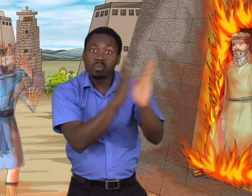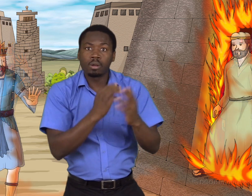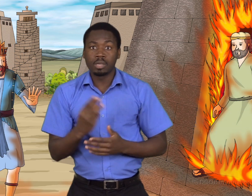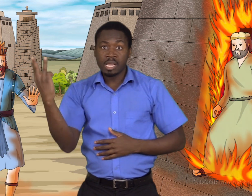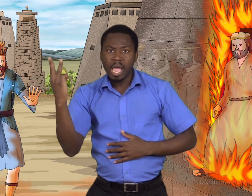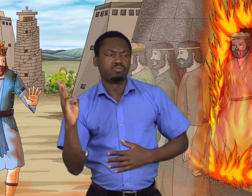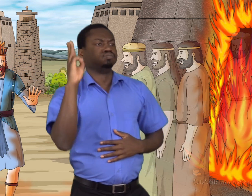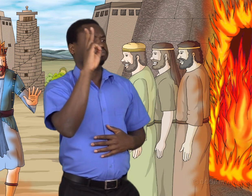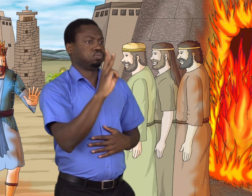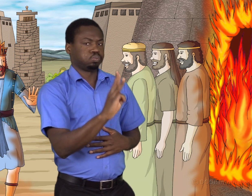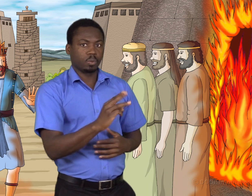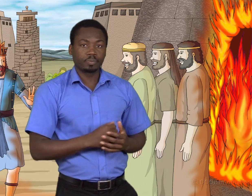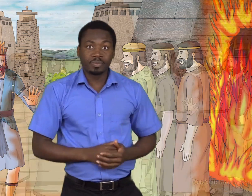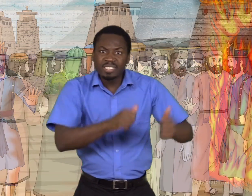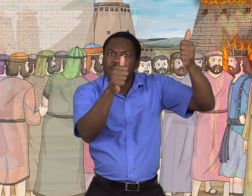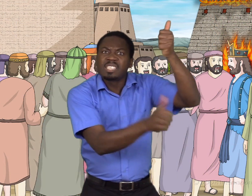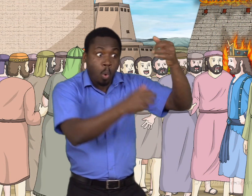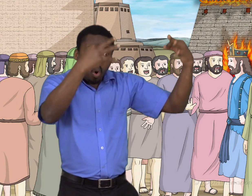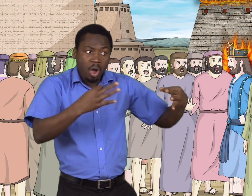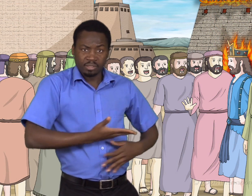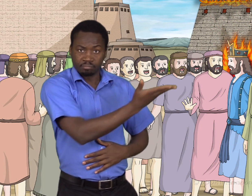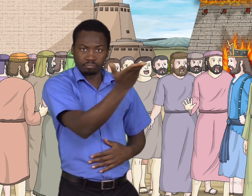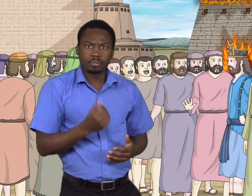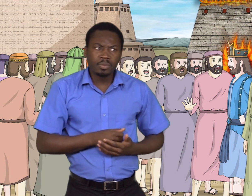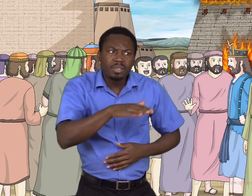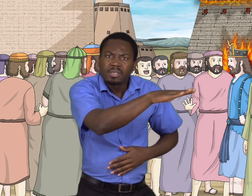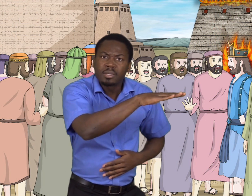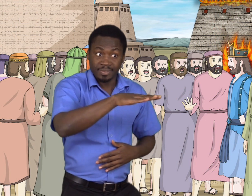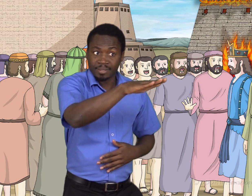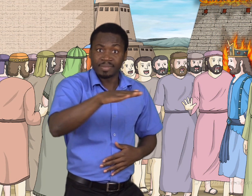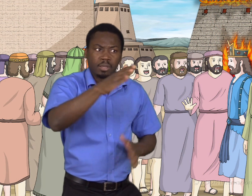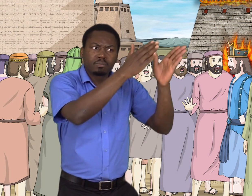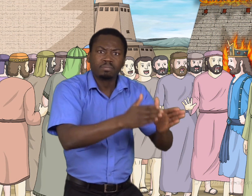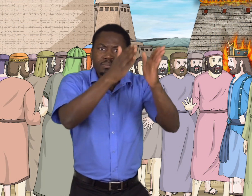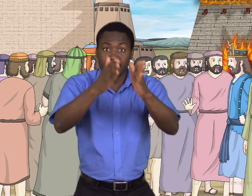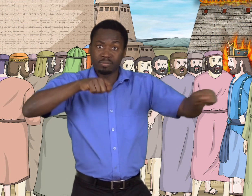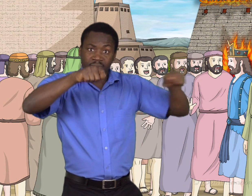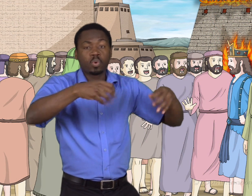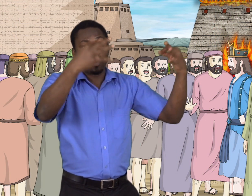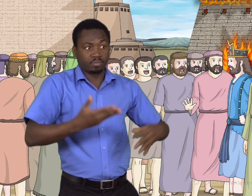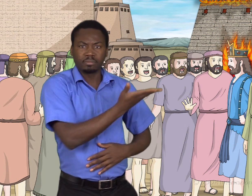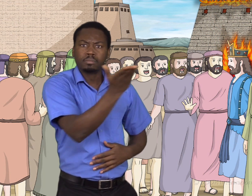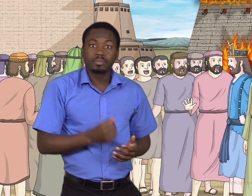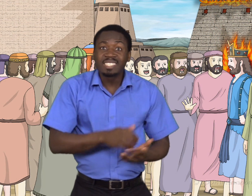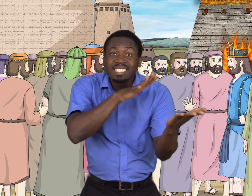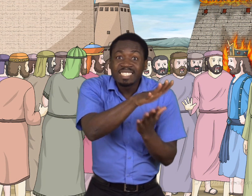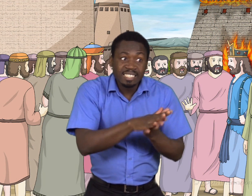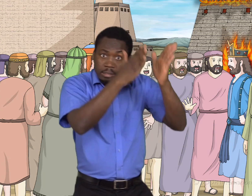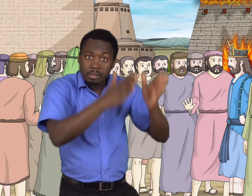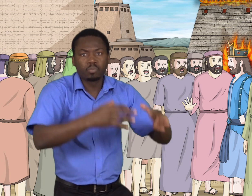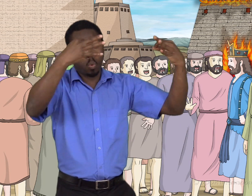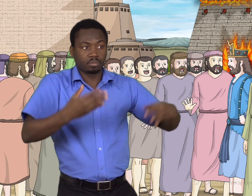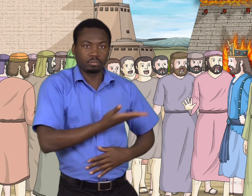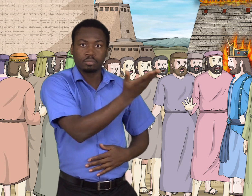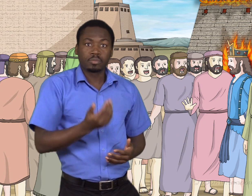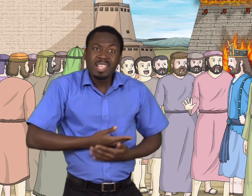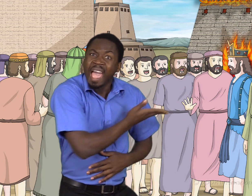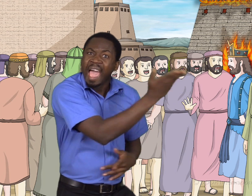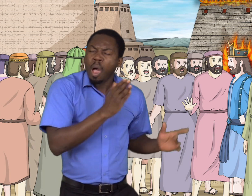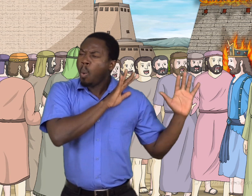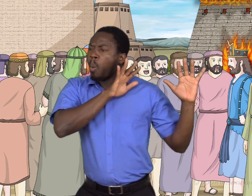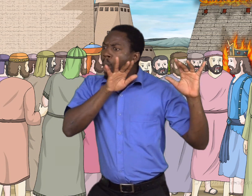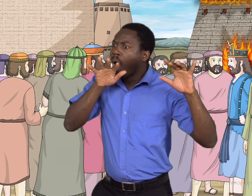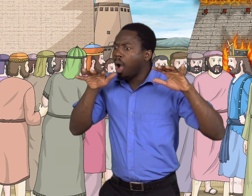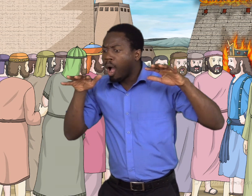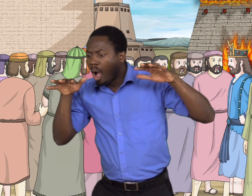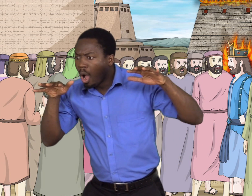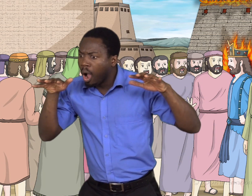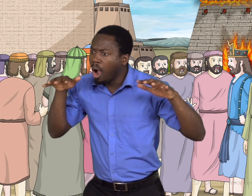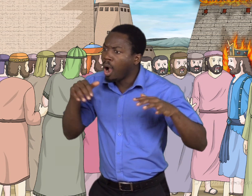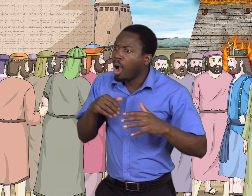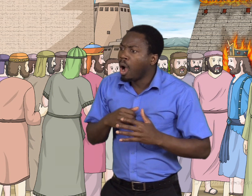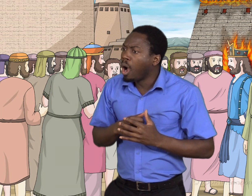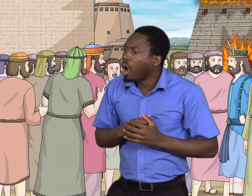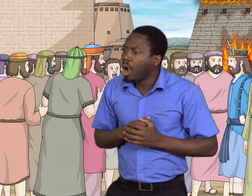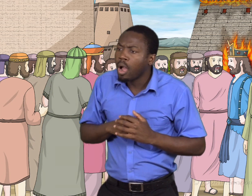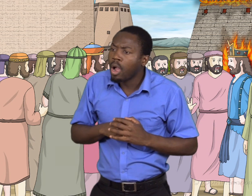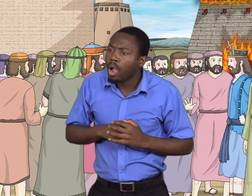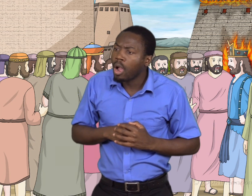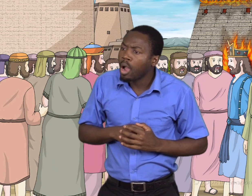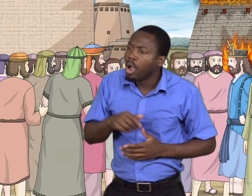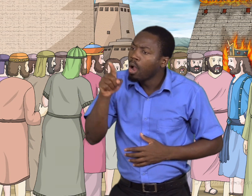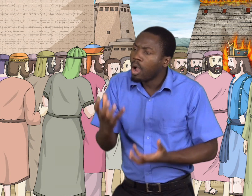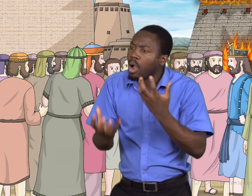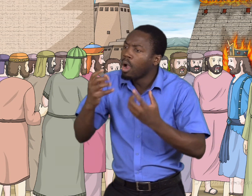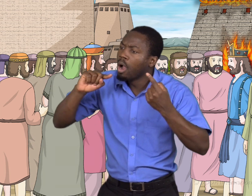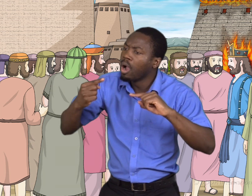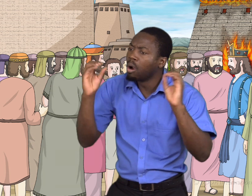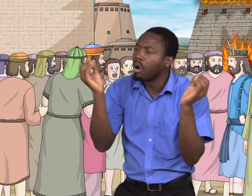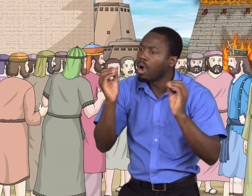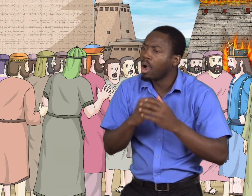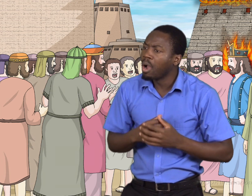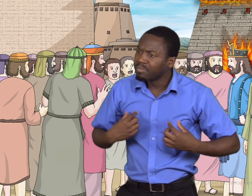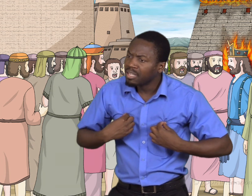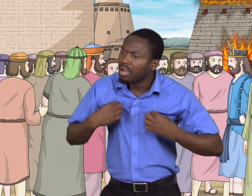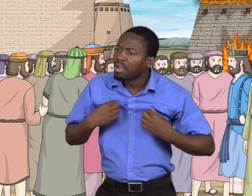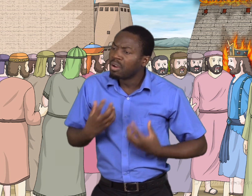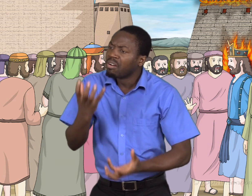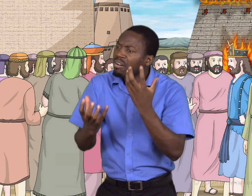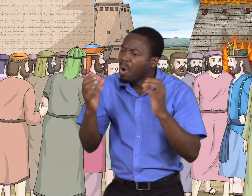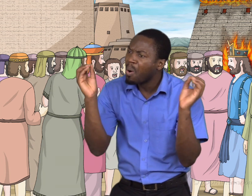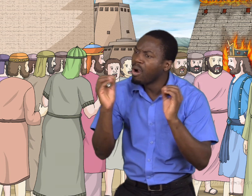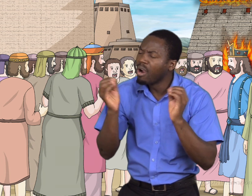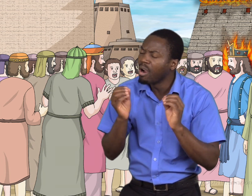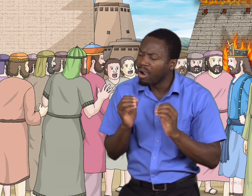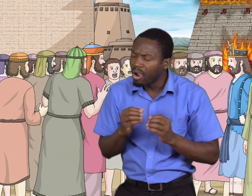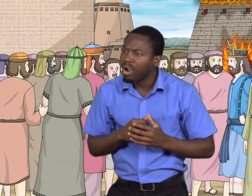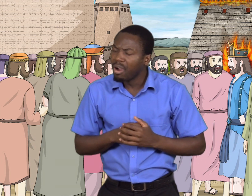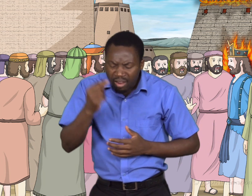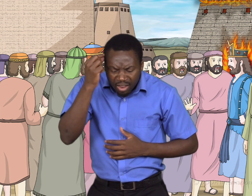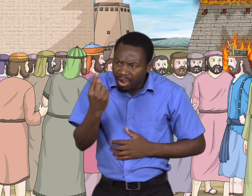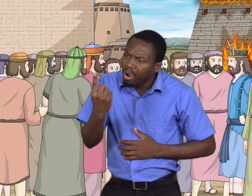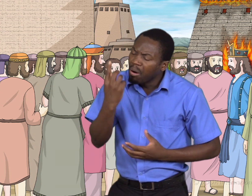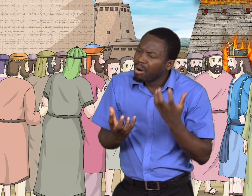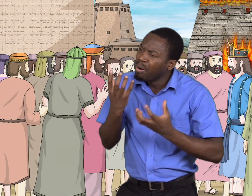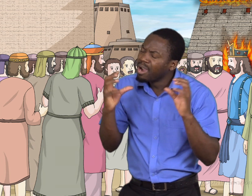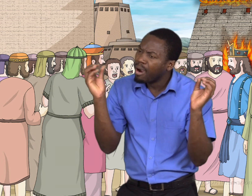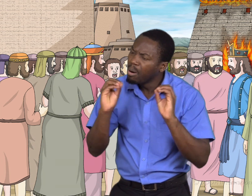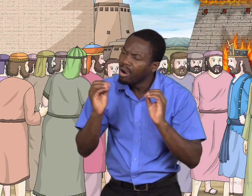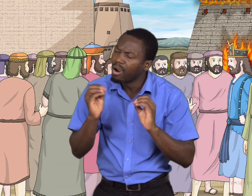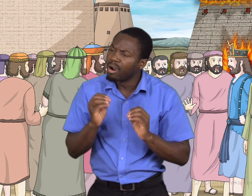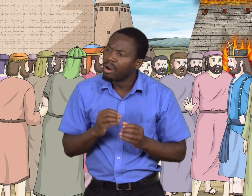So Shadrach, Meshach, and Abednego came out of the fire, and when the satraps, prefects, governors, and royal advisers had gathered around, they saw that the fire had no effect on the bodies of these men.